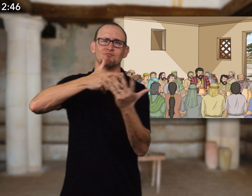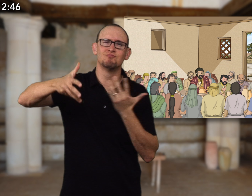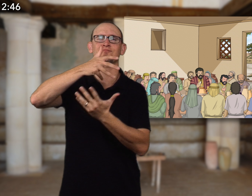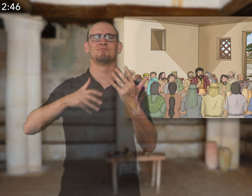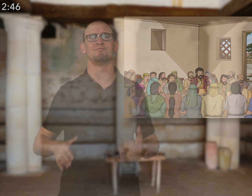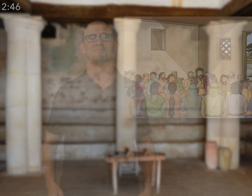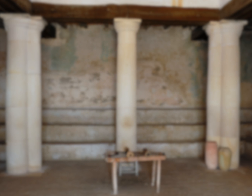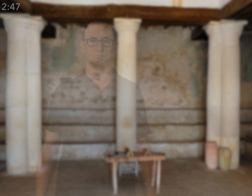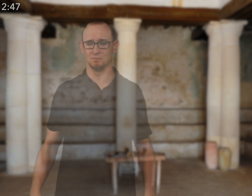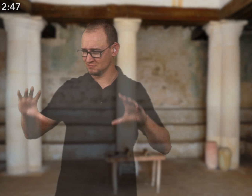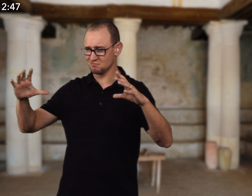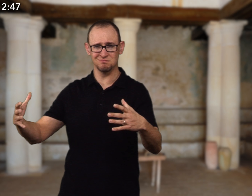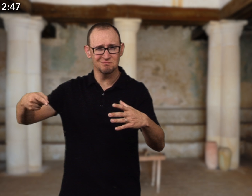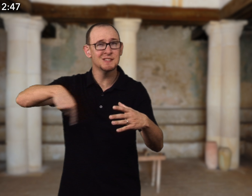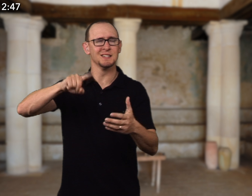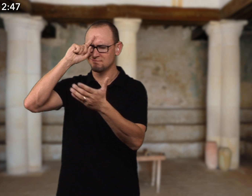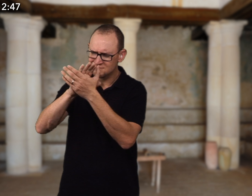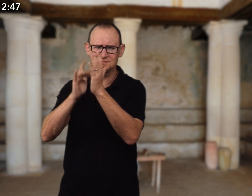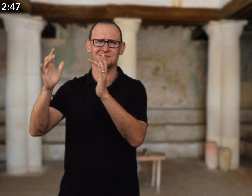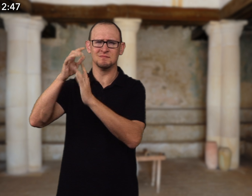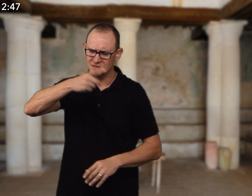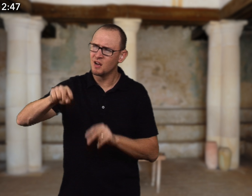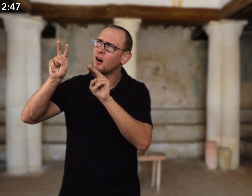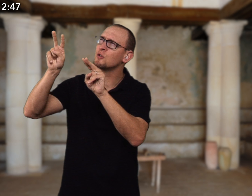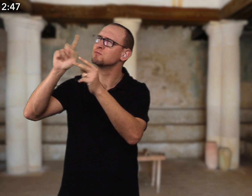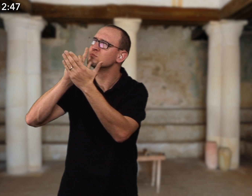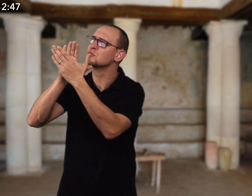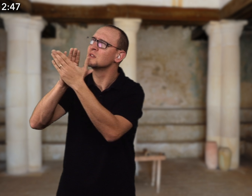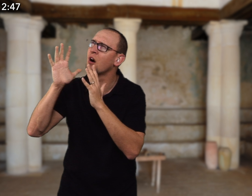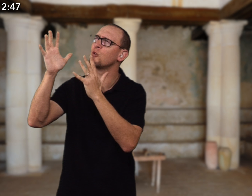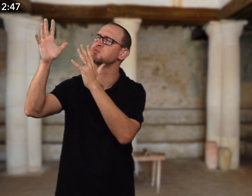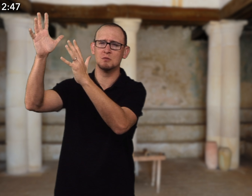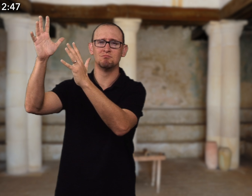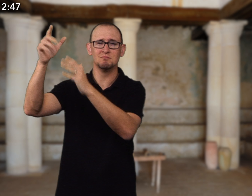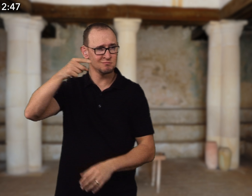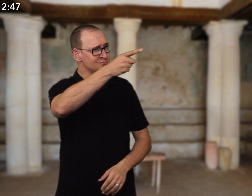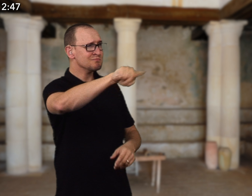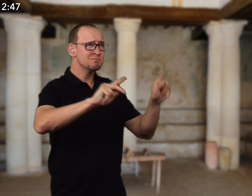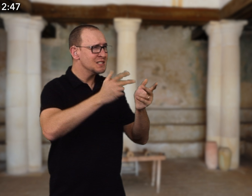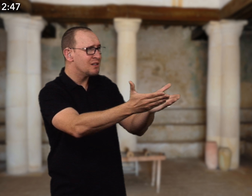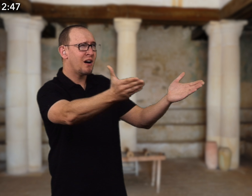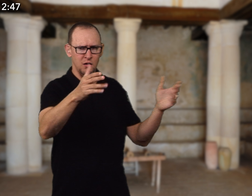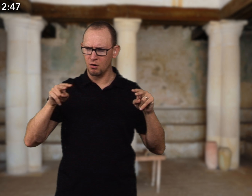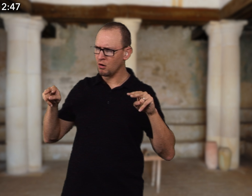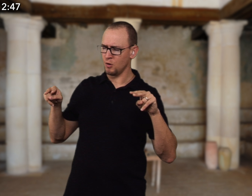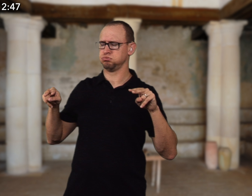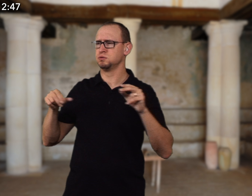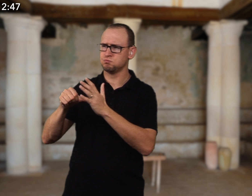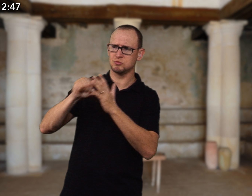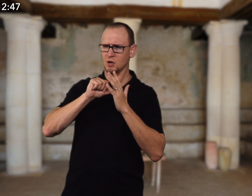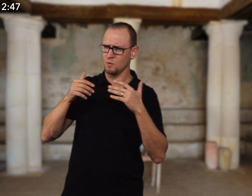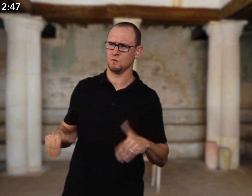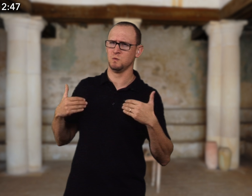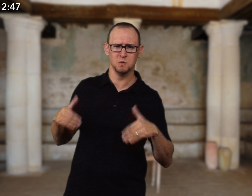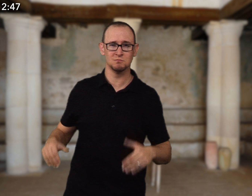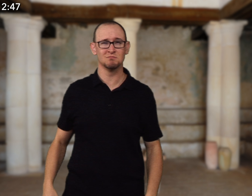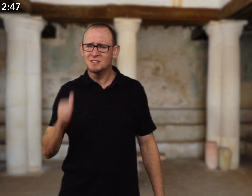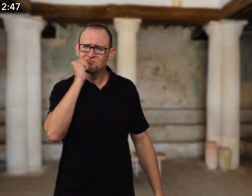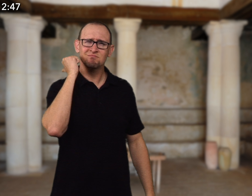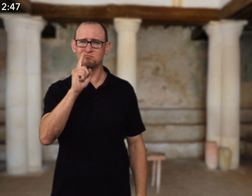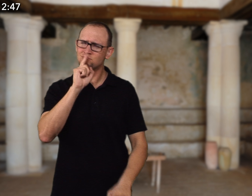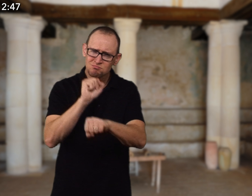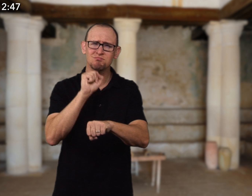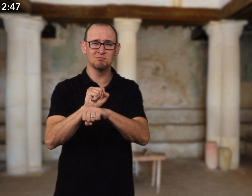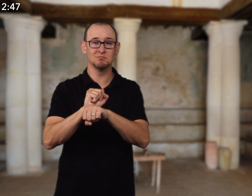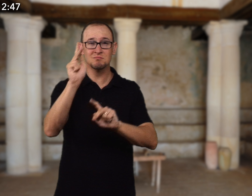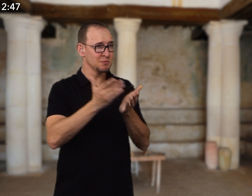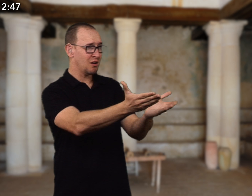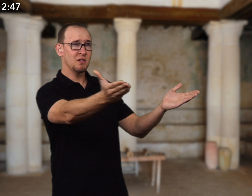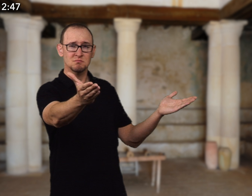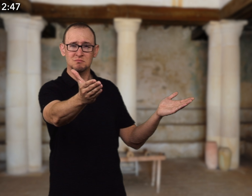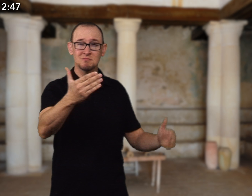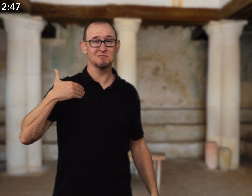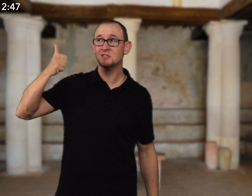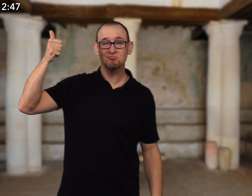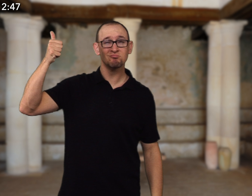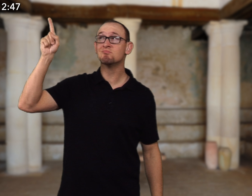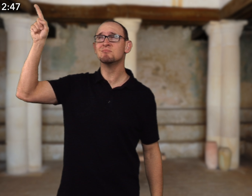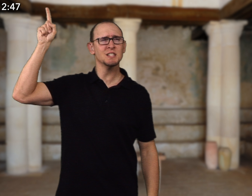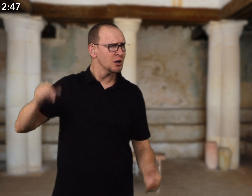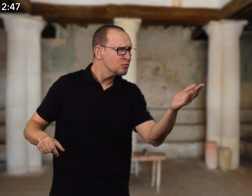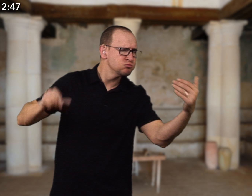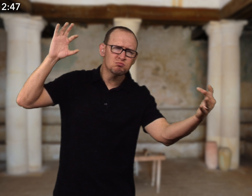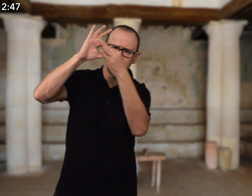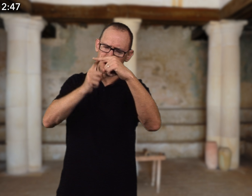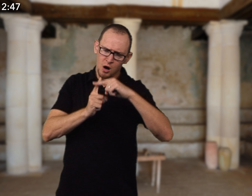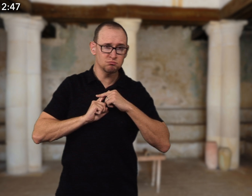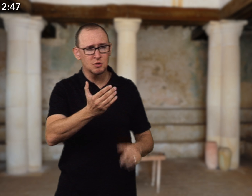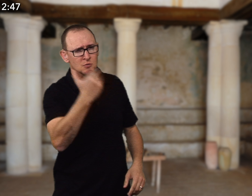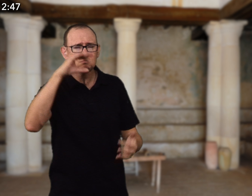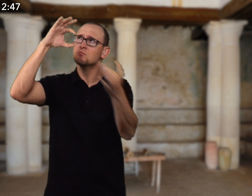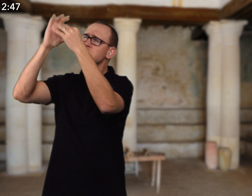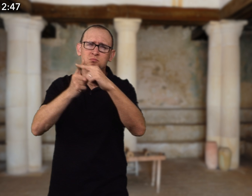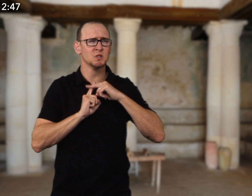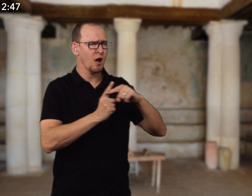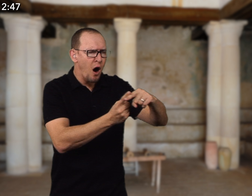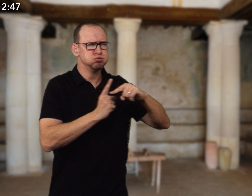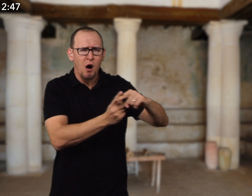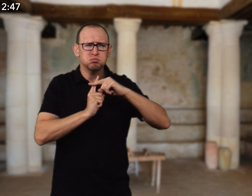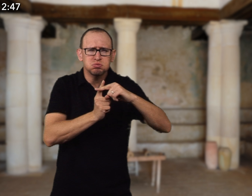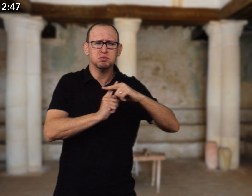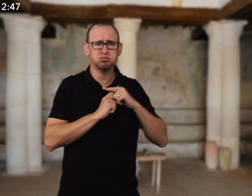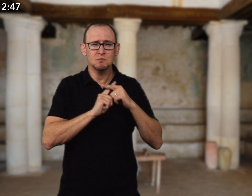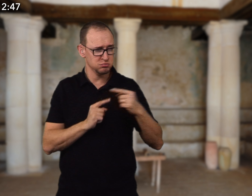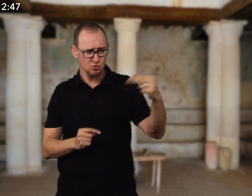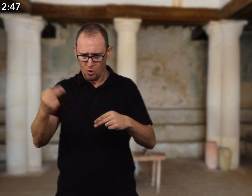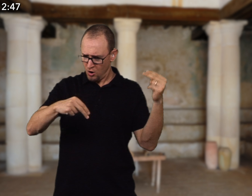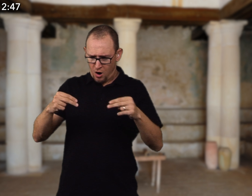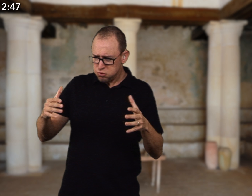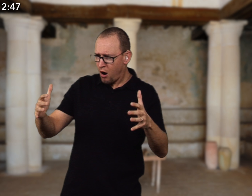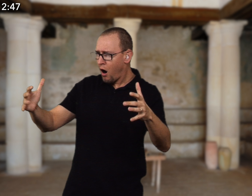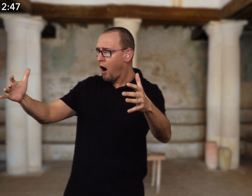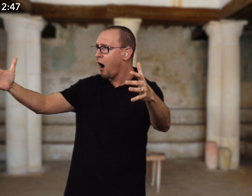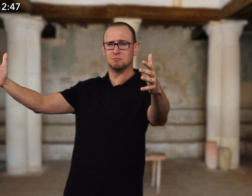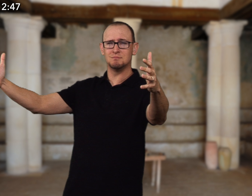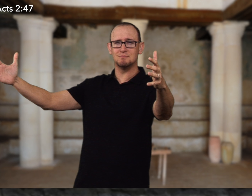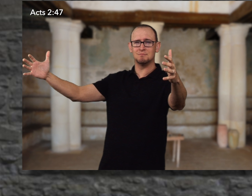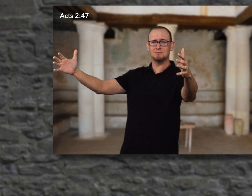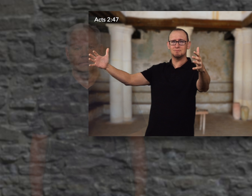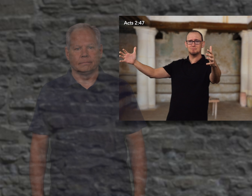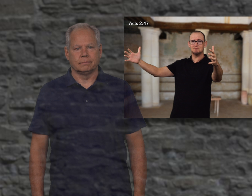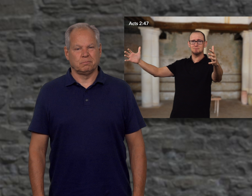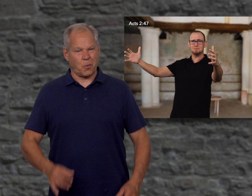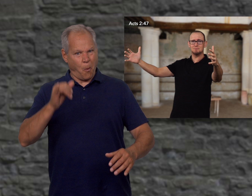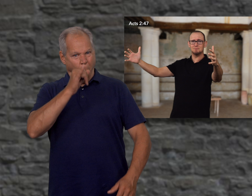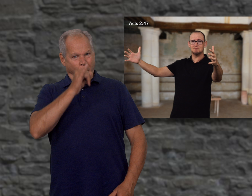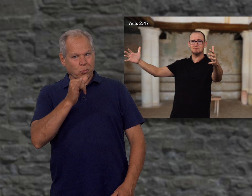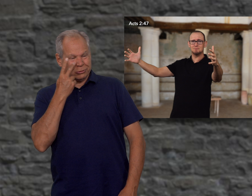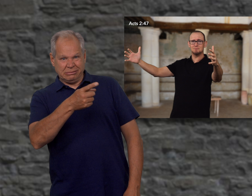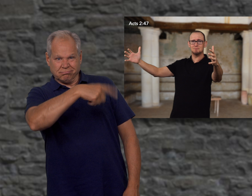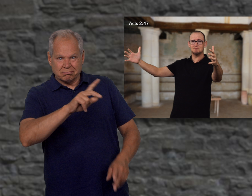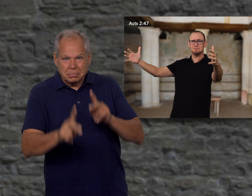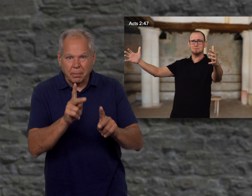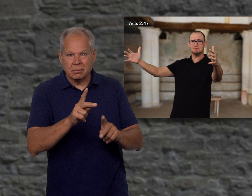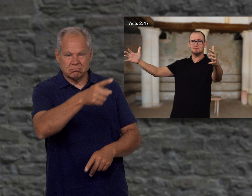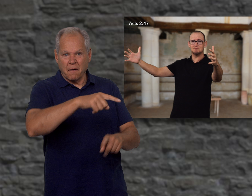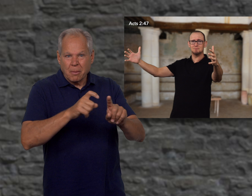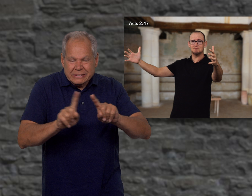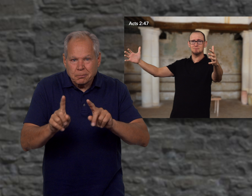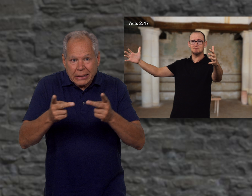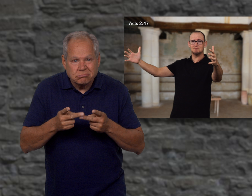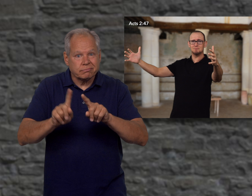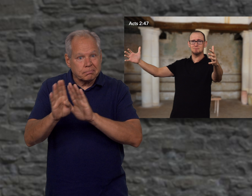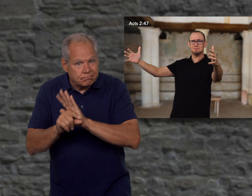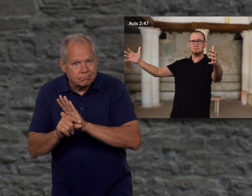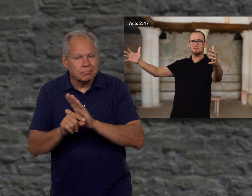praising God and enjoying the favor of all the people.